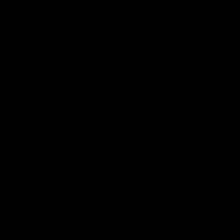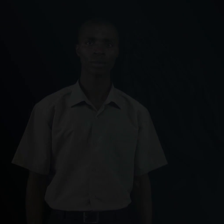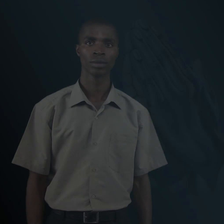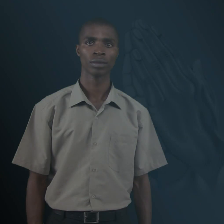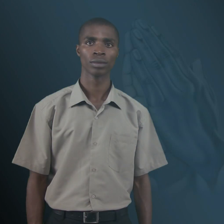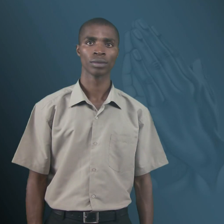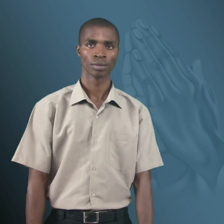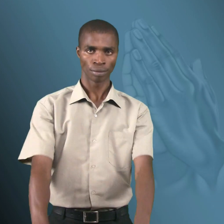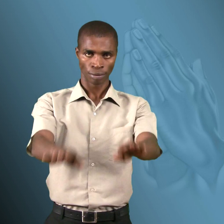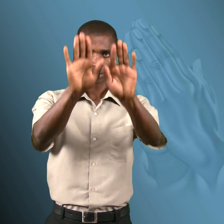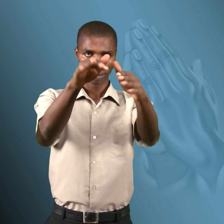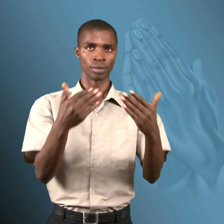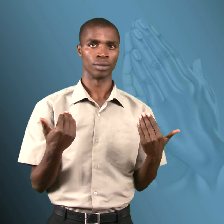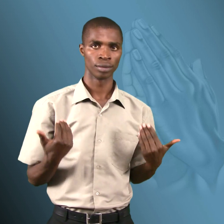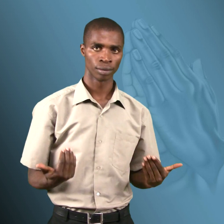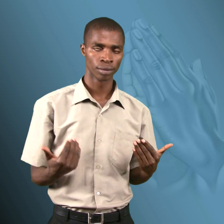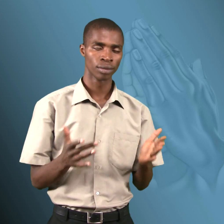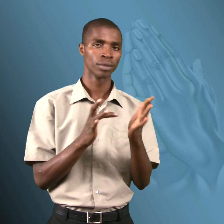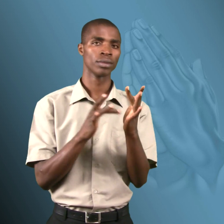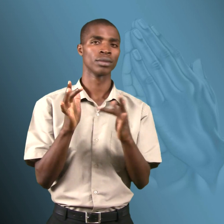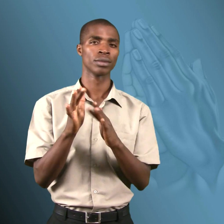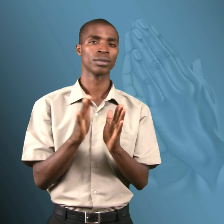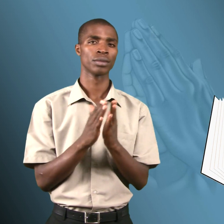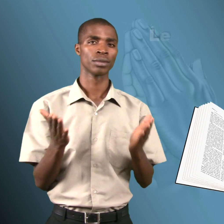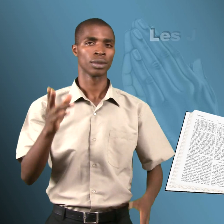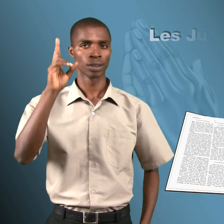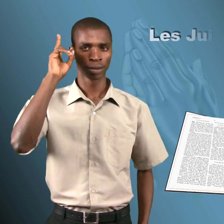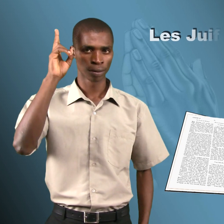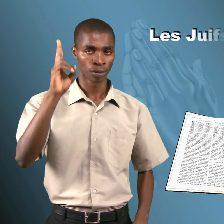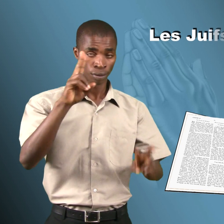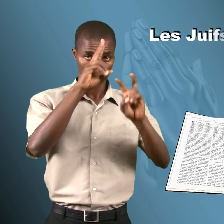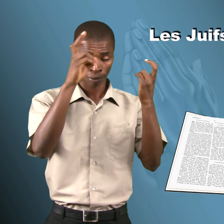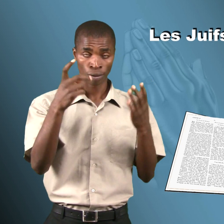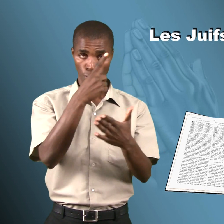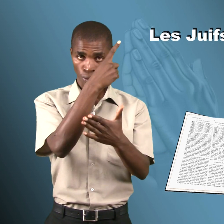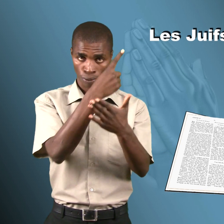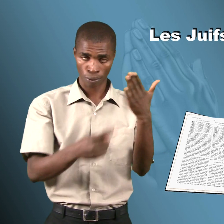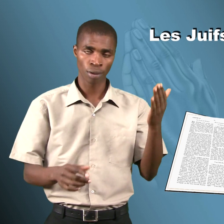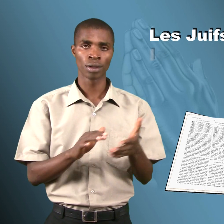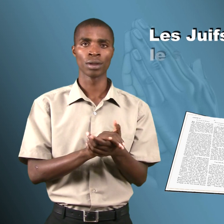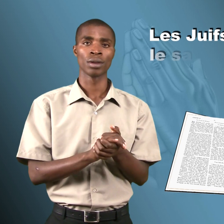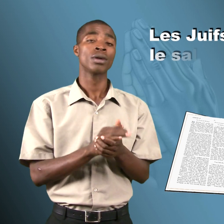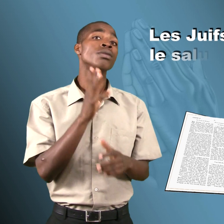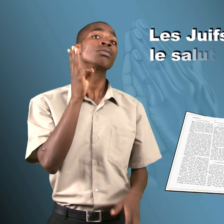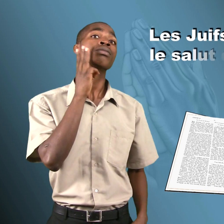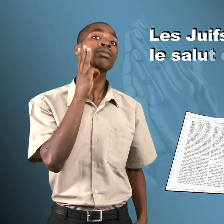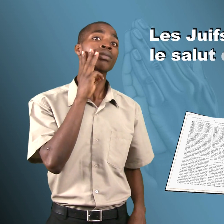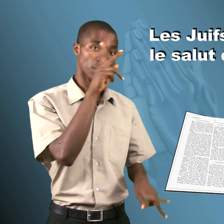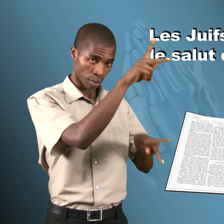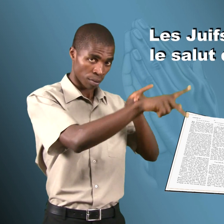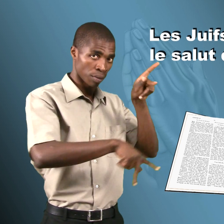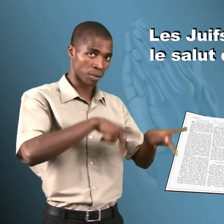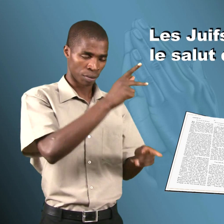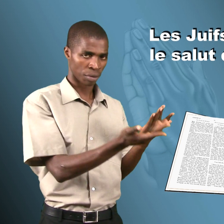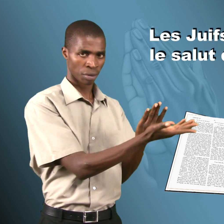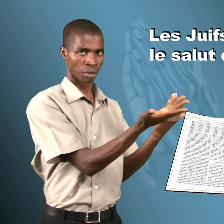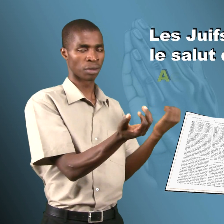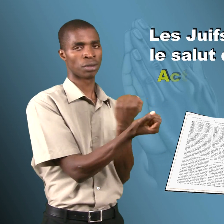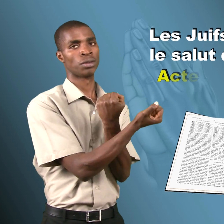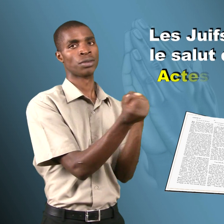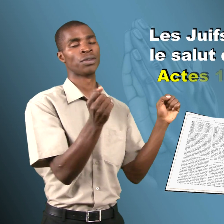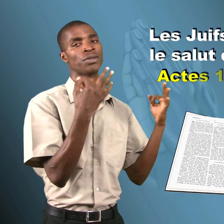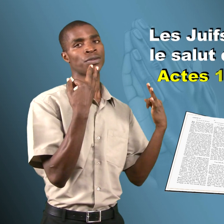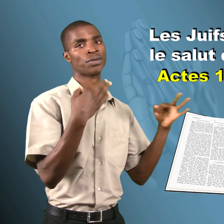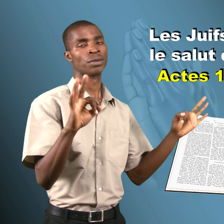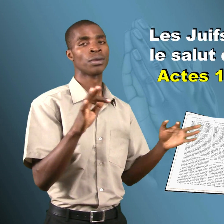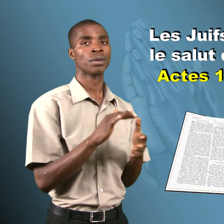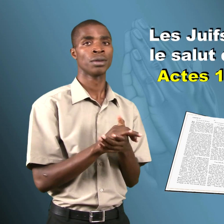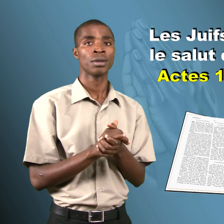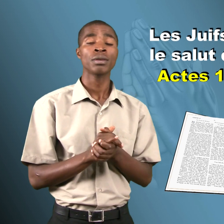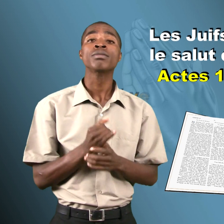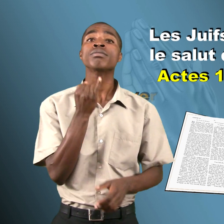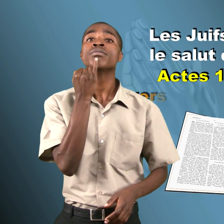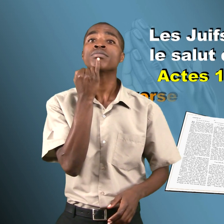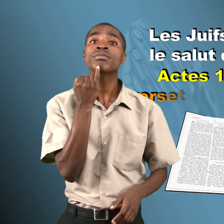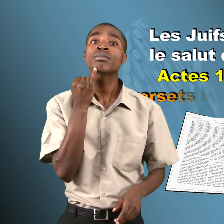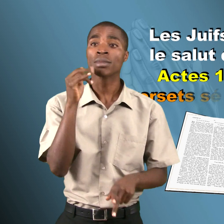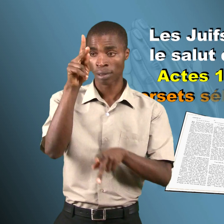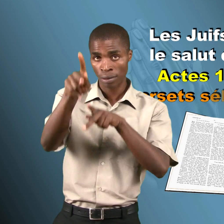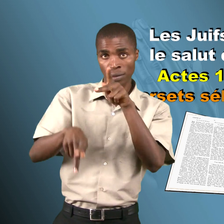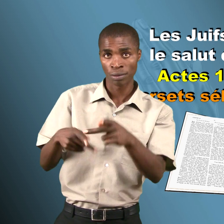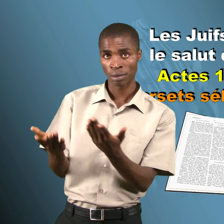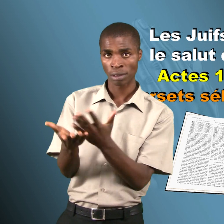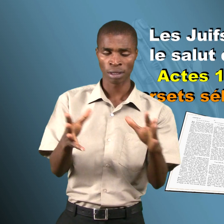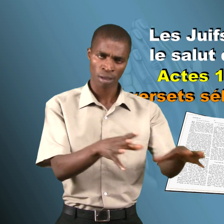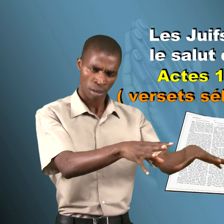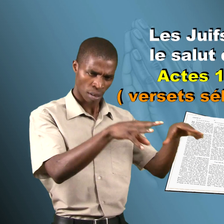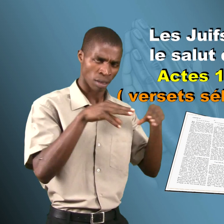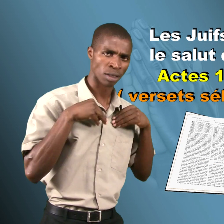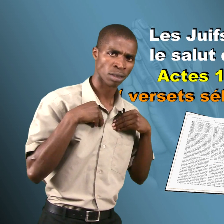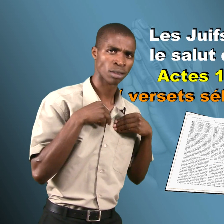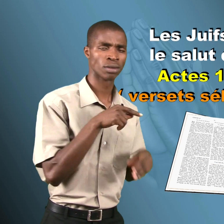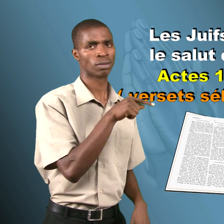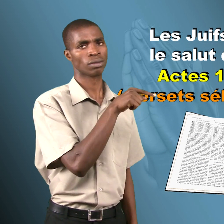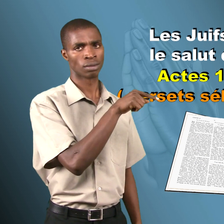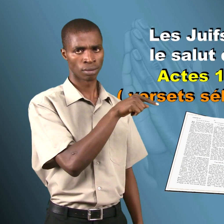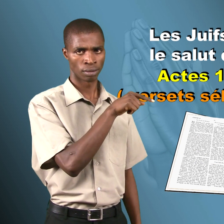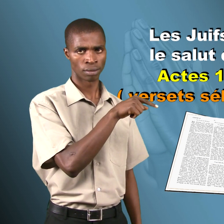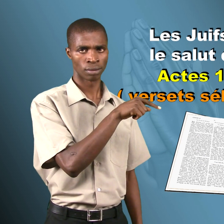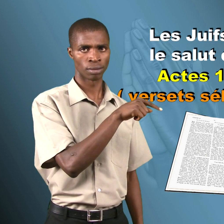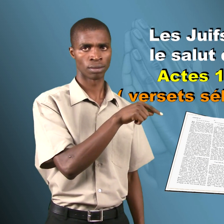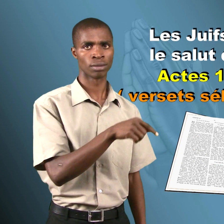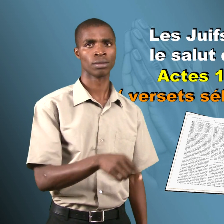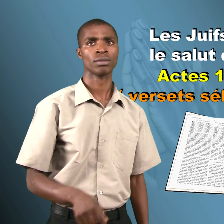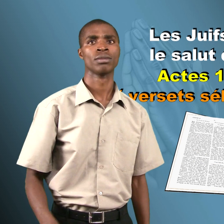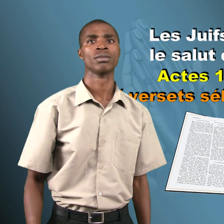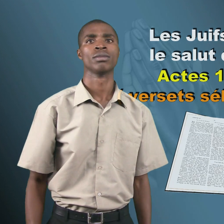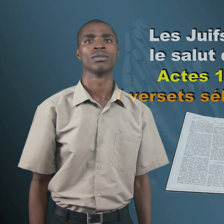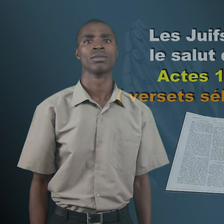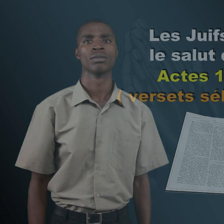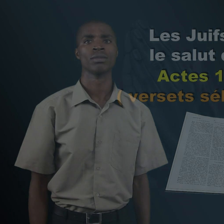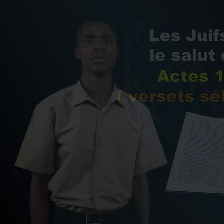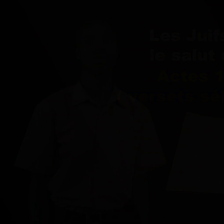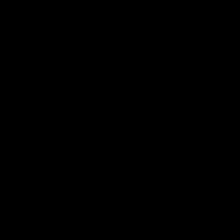Jews accept the salvation of Gentiles